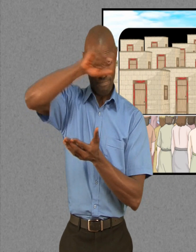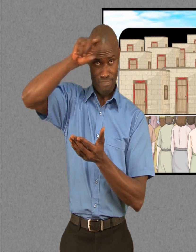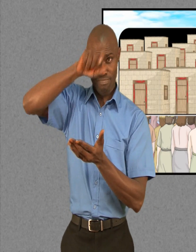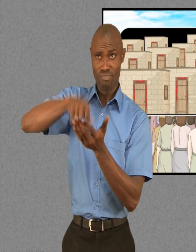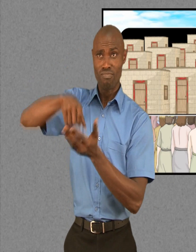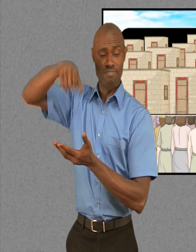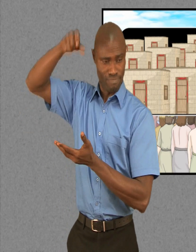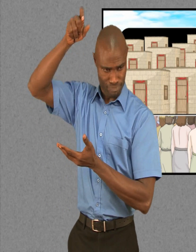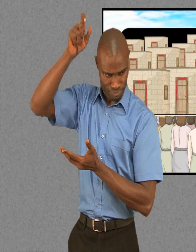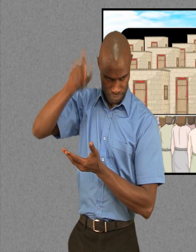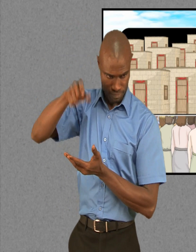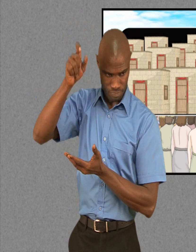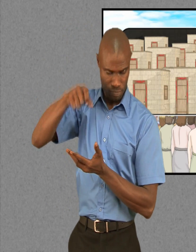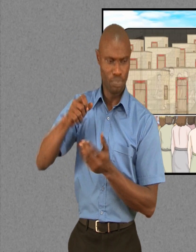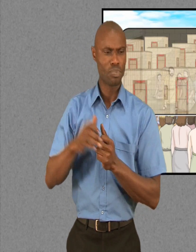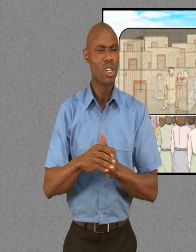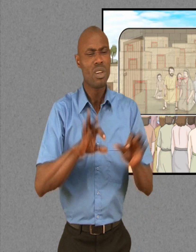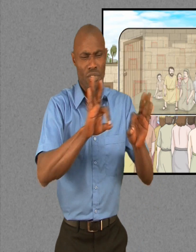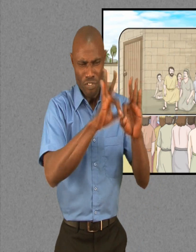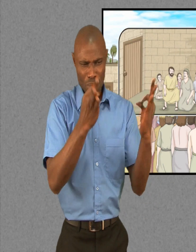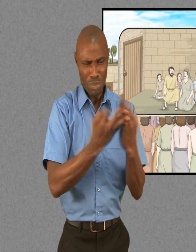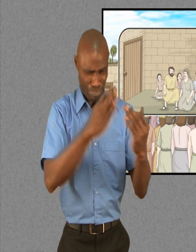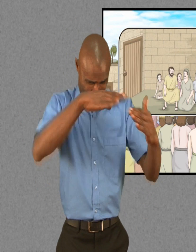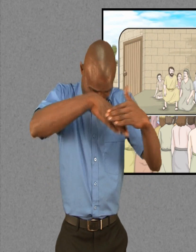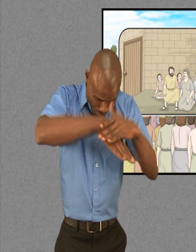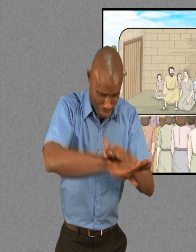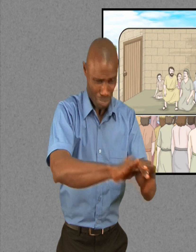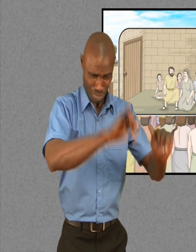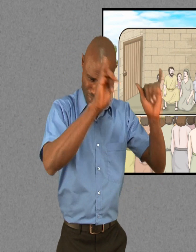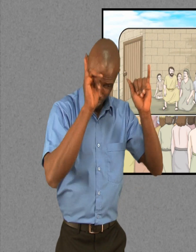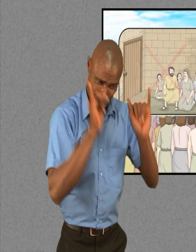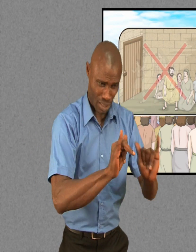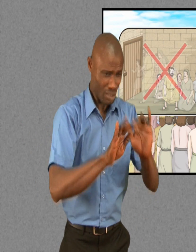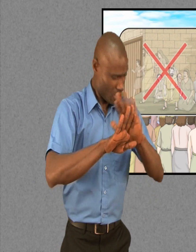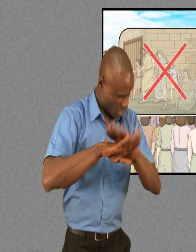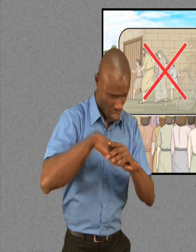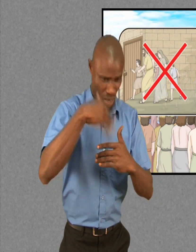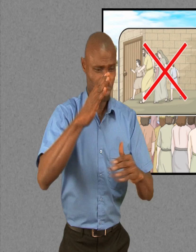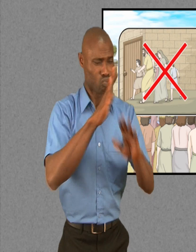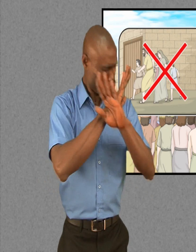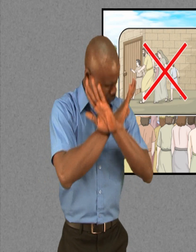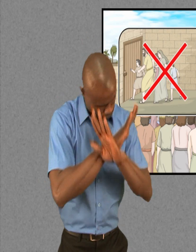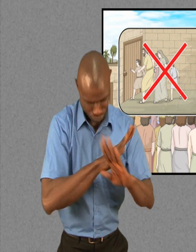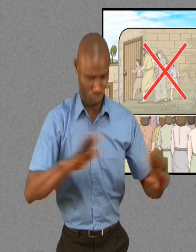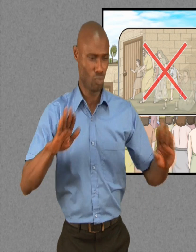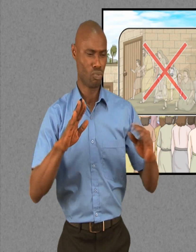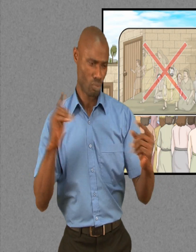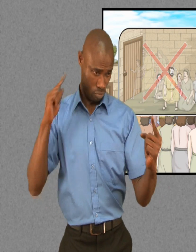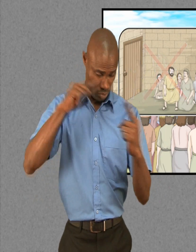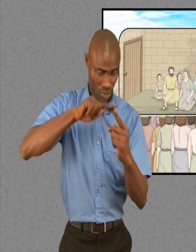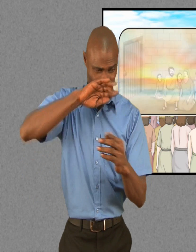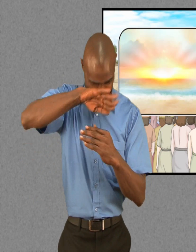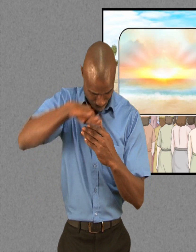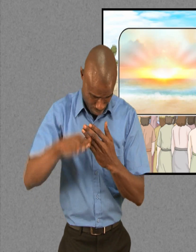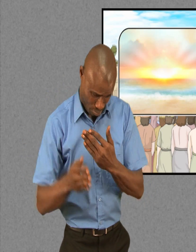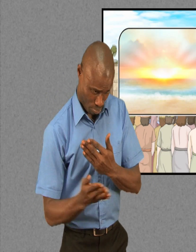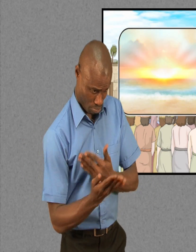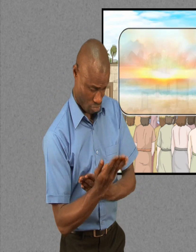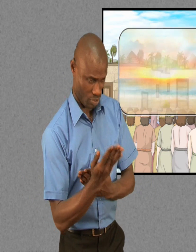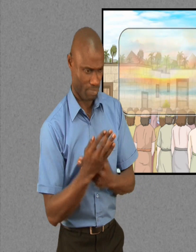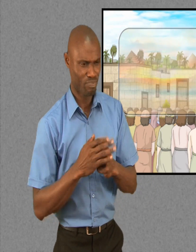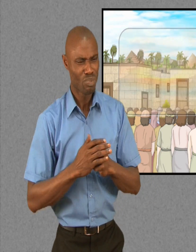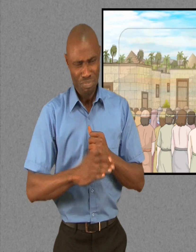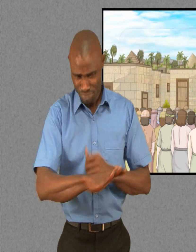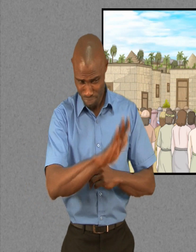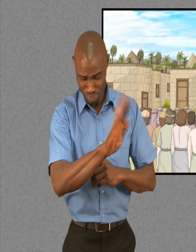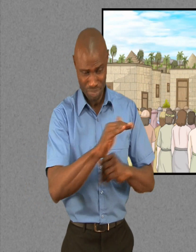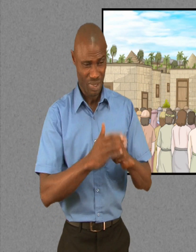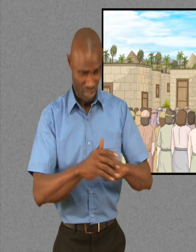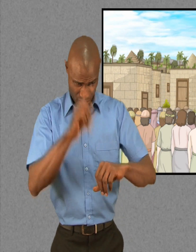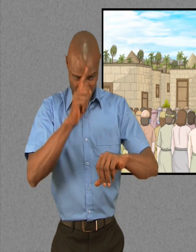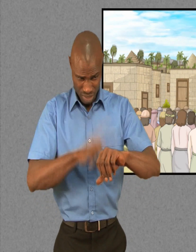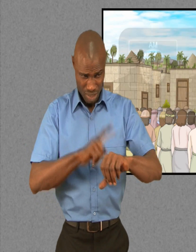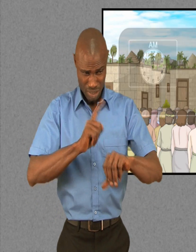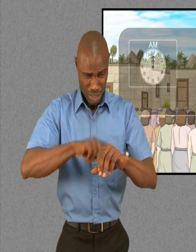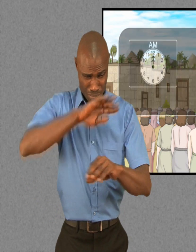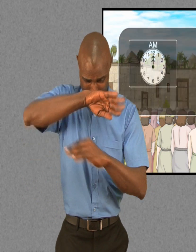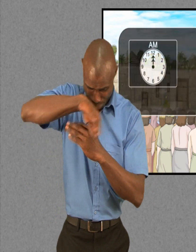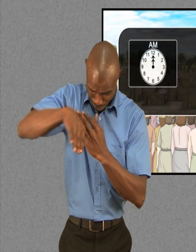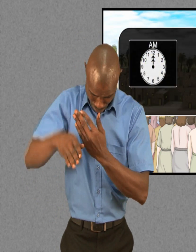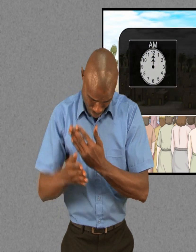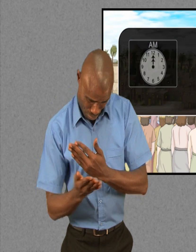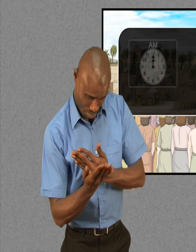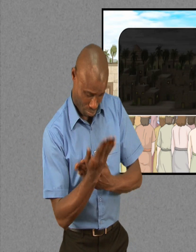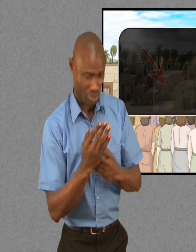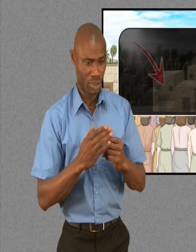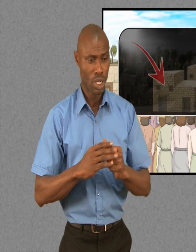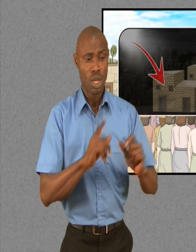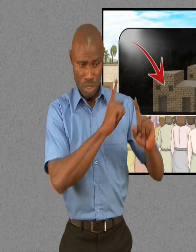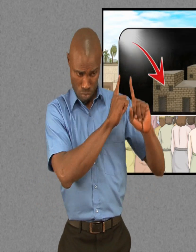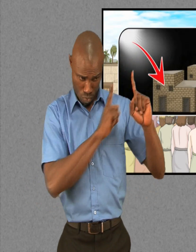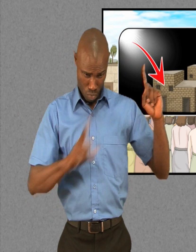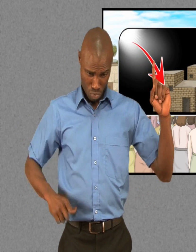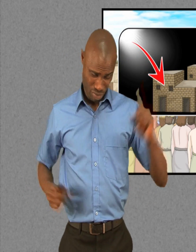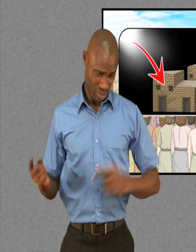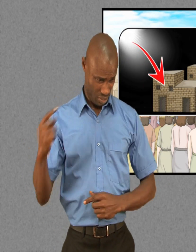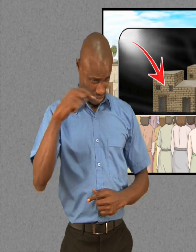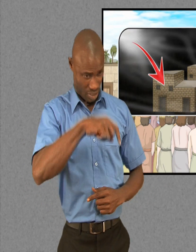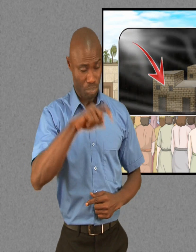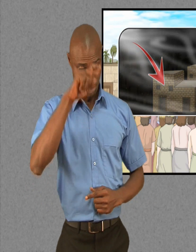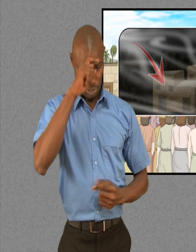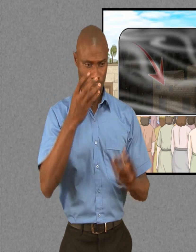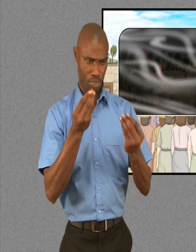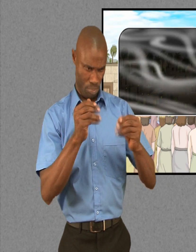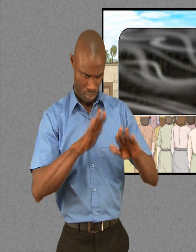None of you shall go out the door of his house until morning.